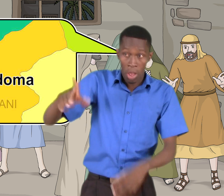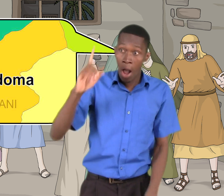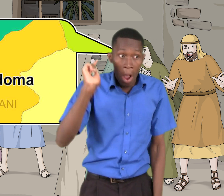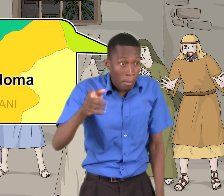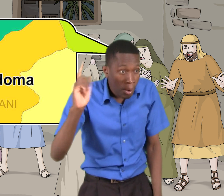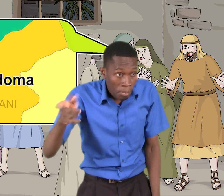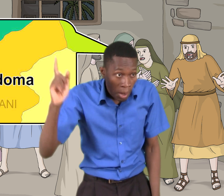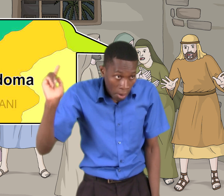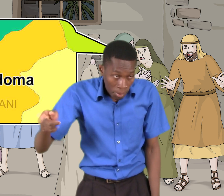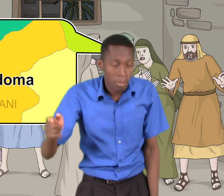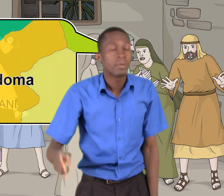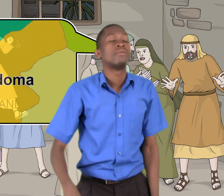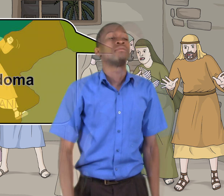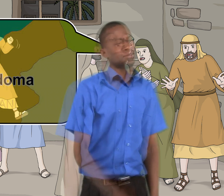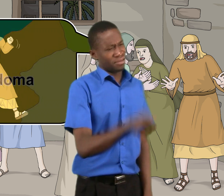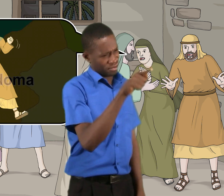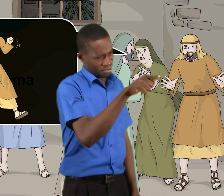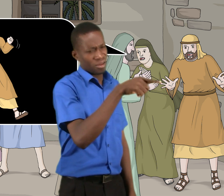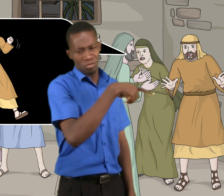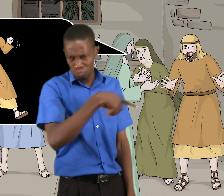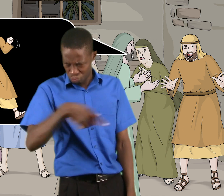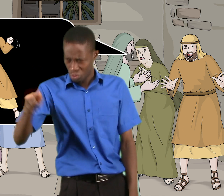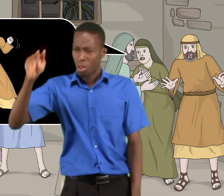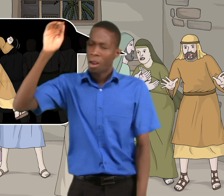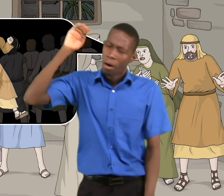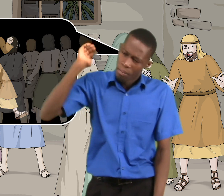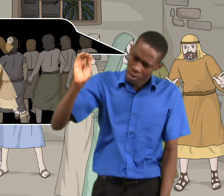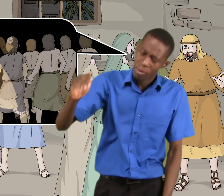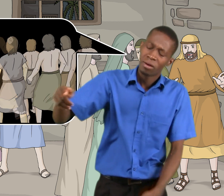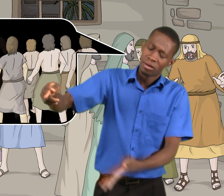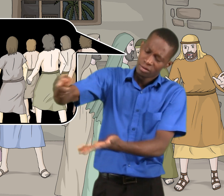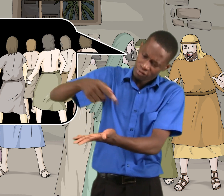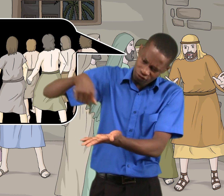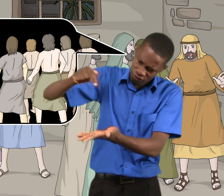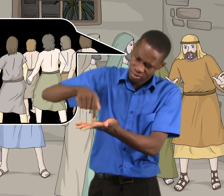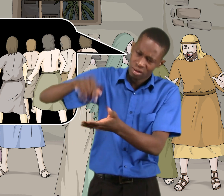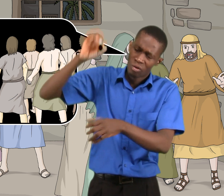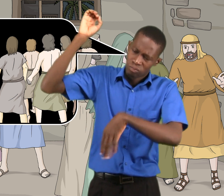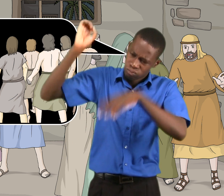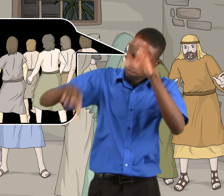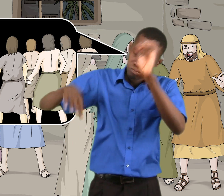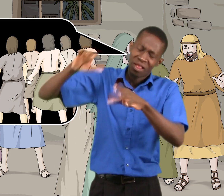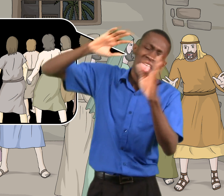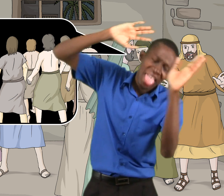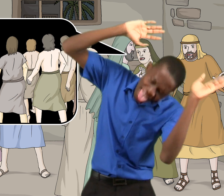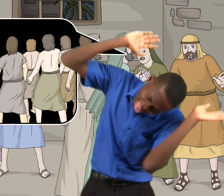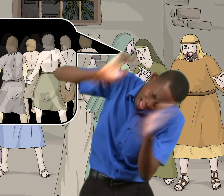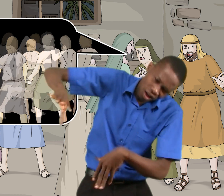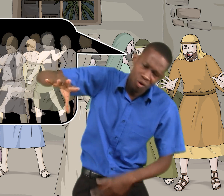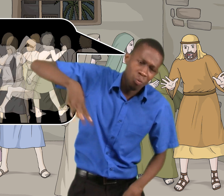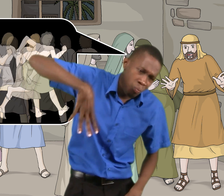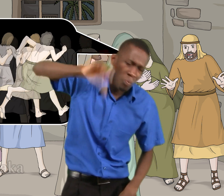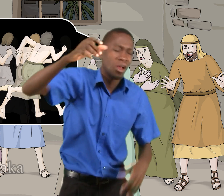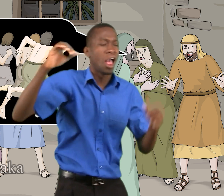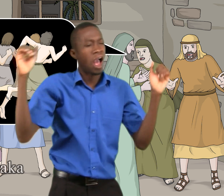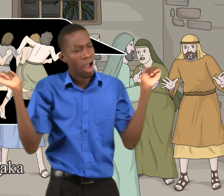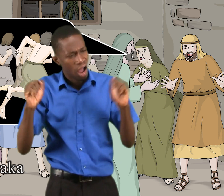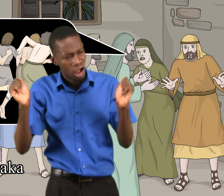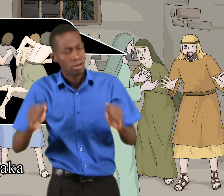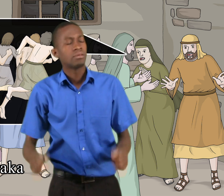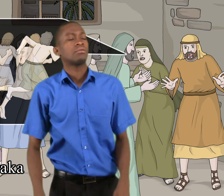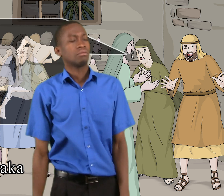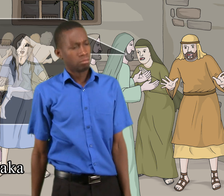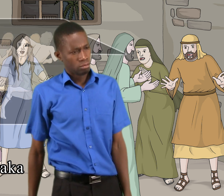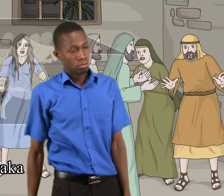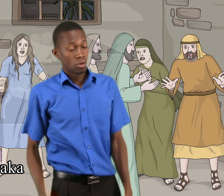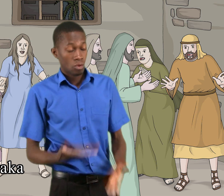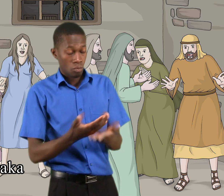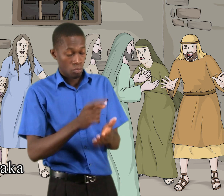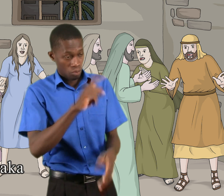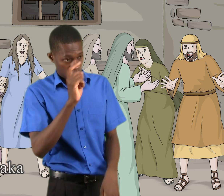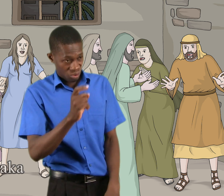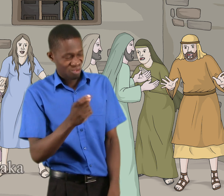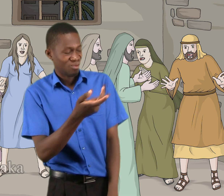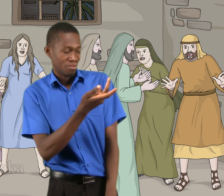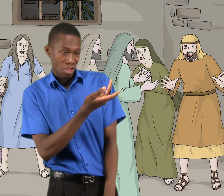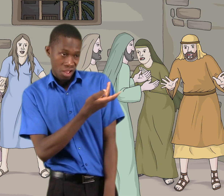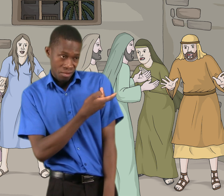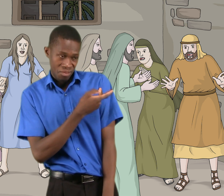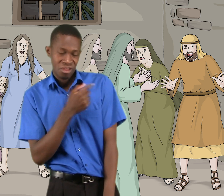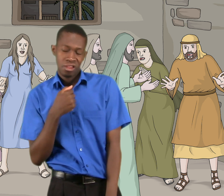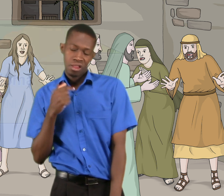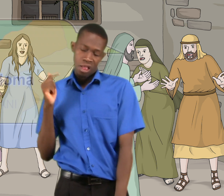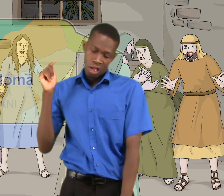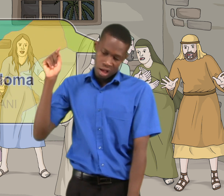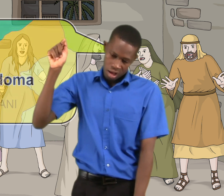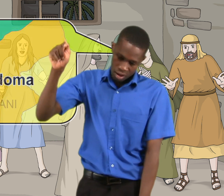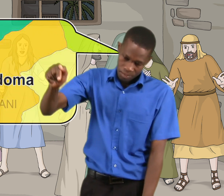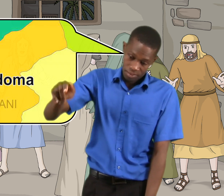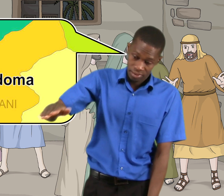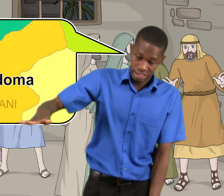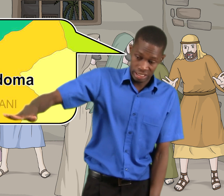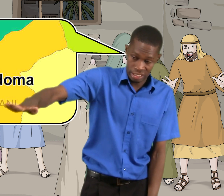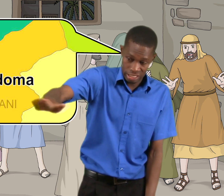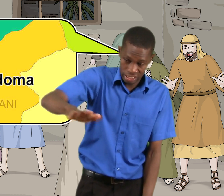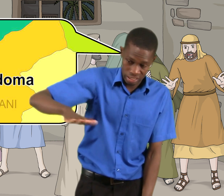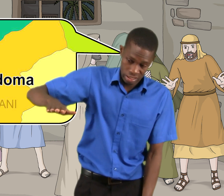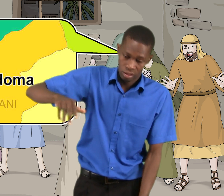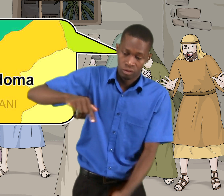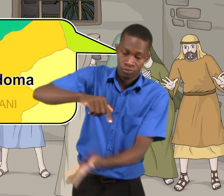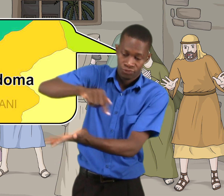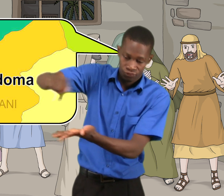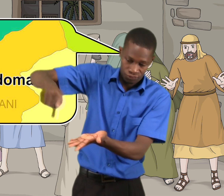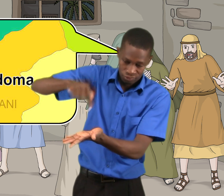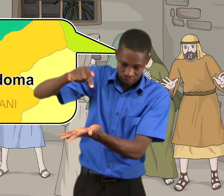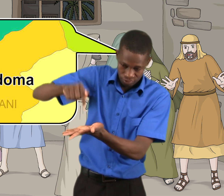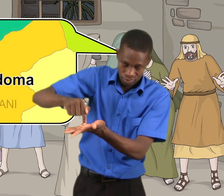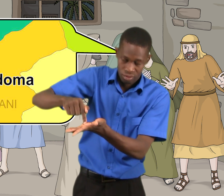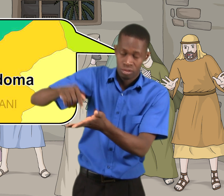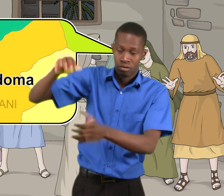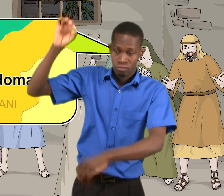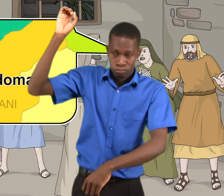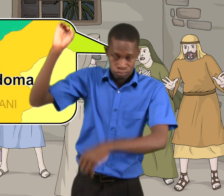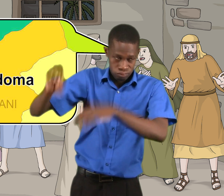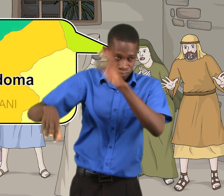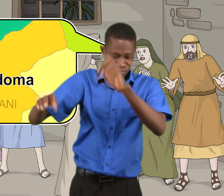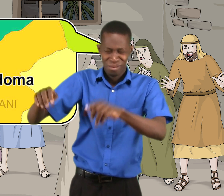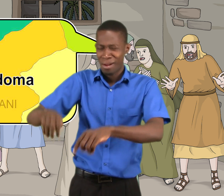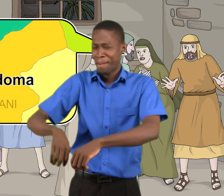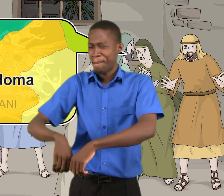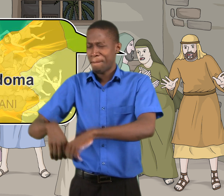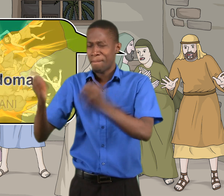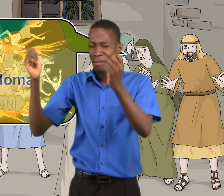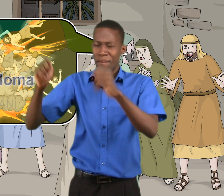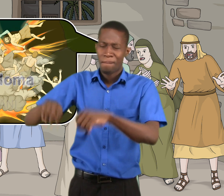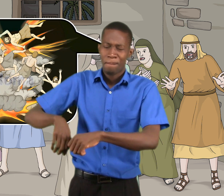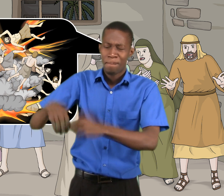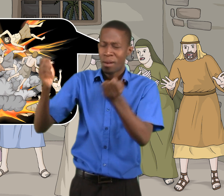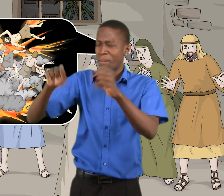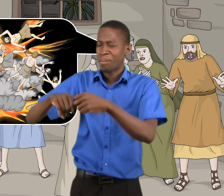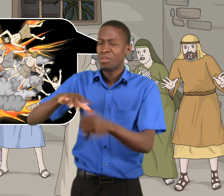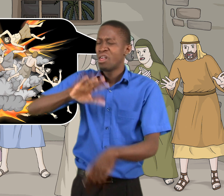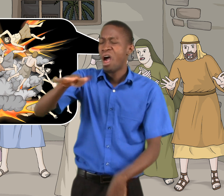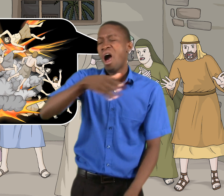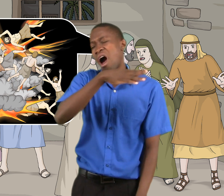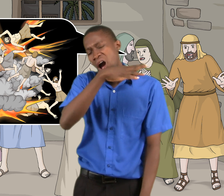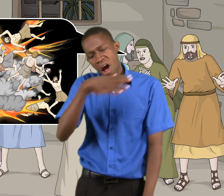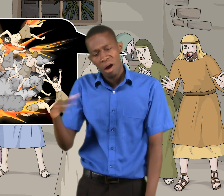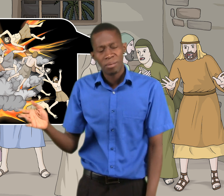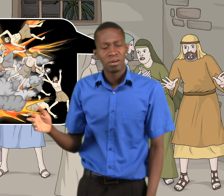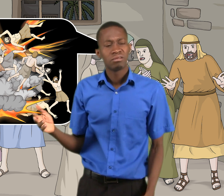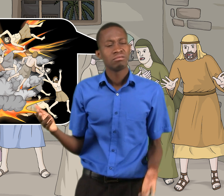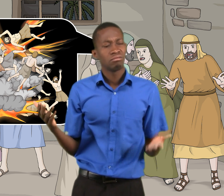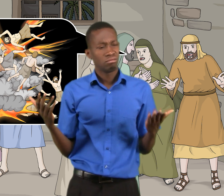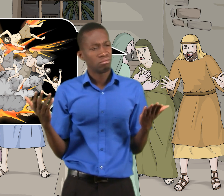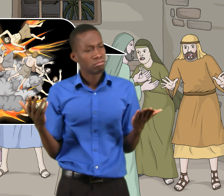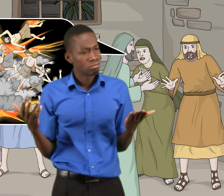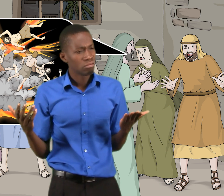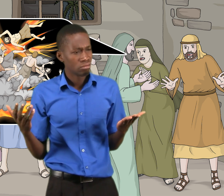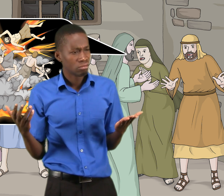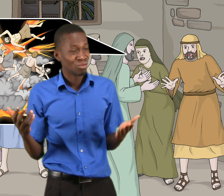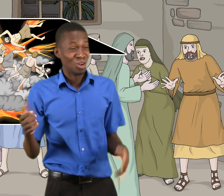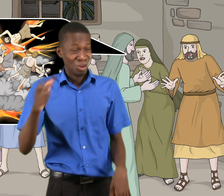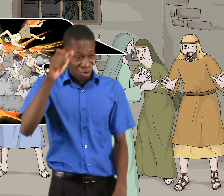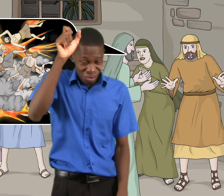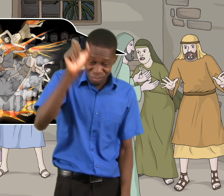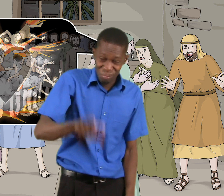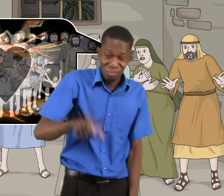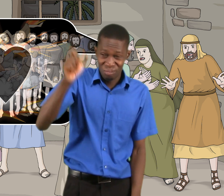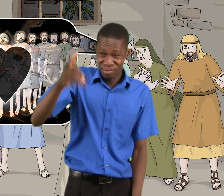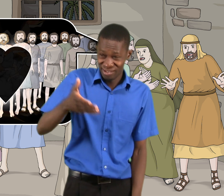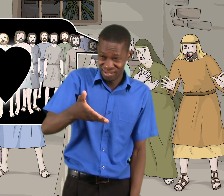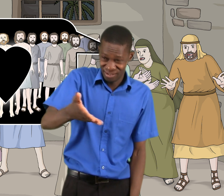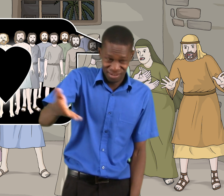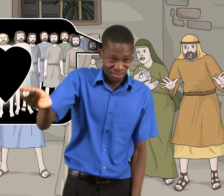Get them out of here, because we are about to destroy this place.